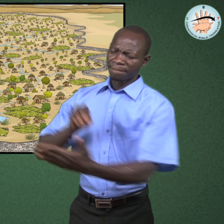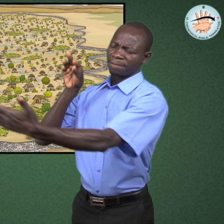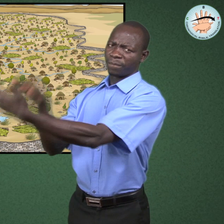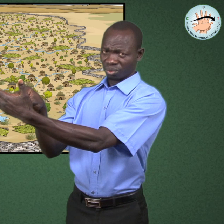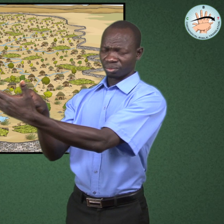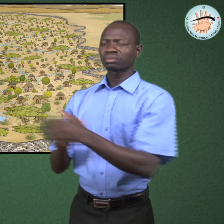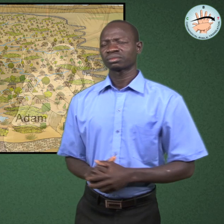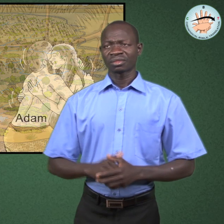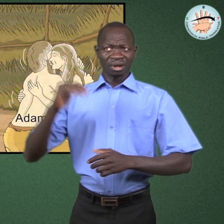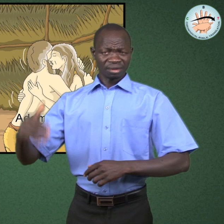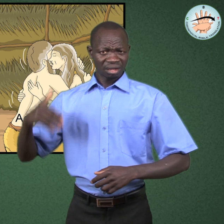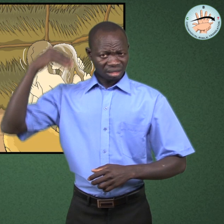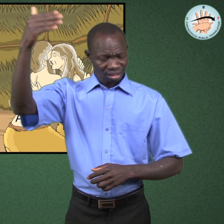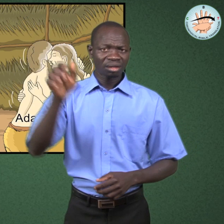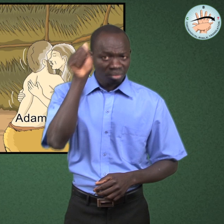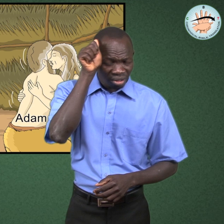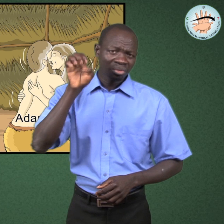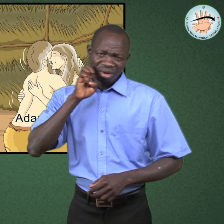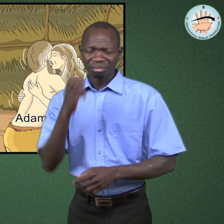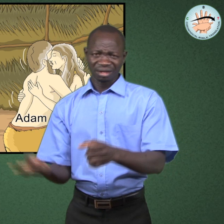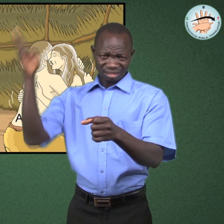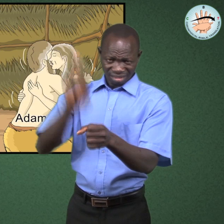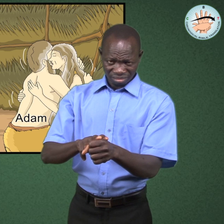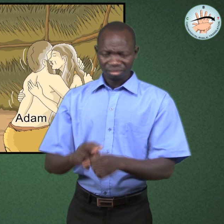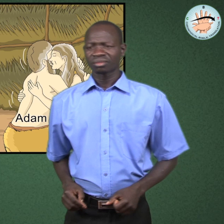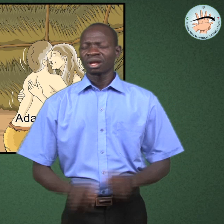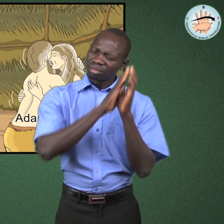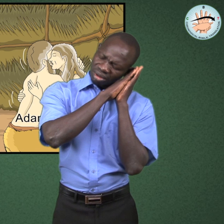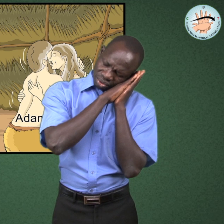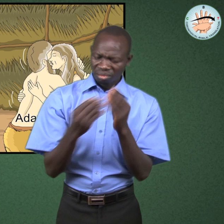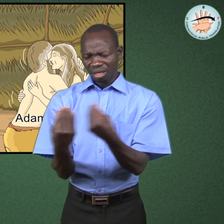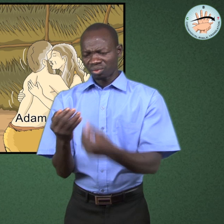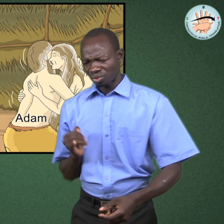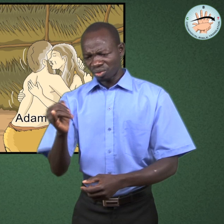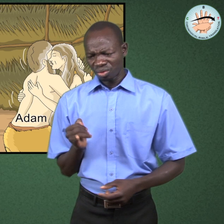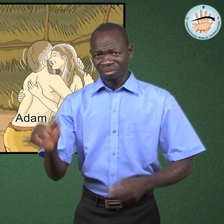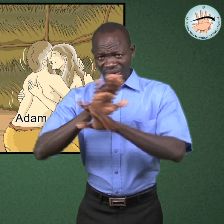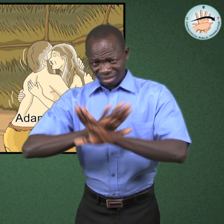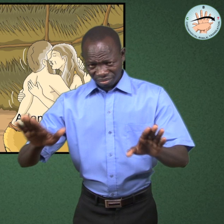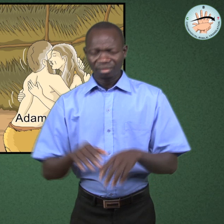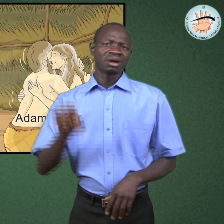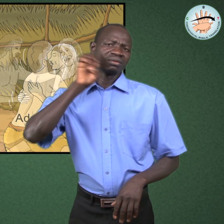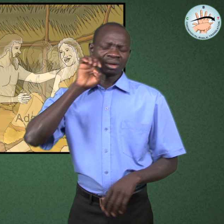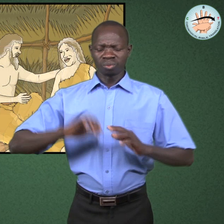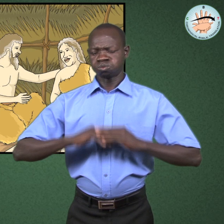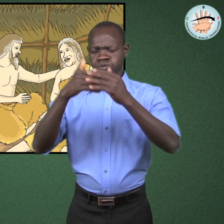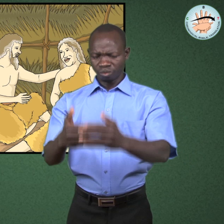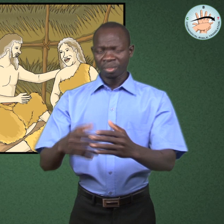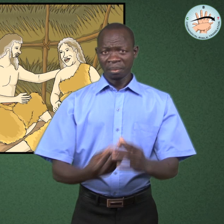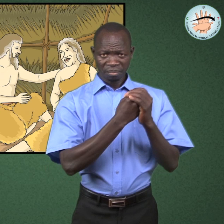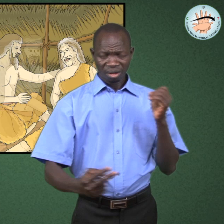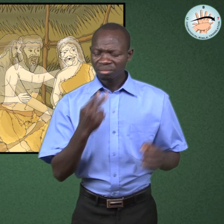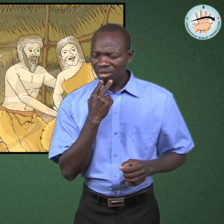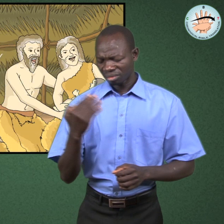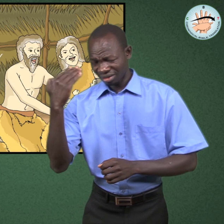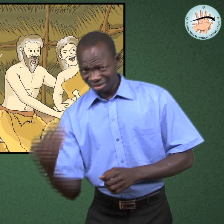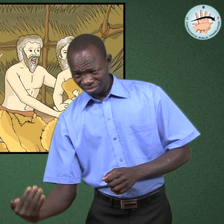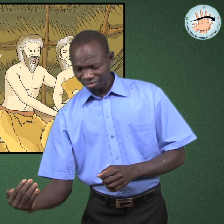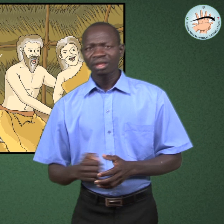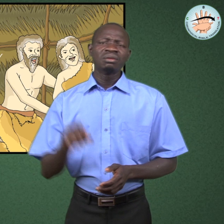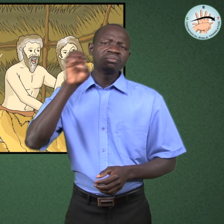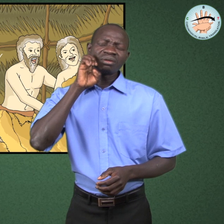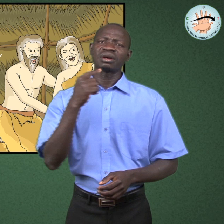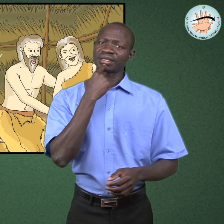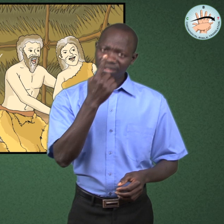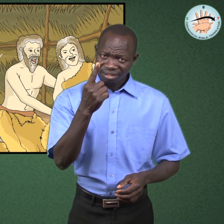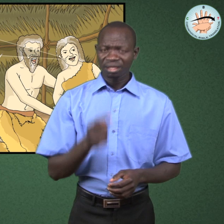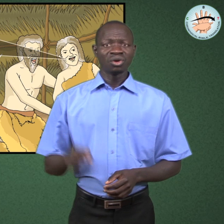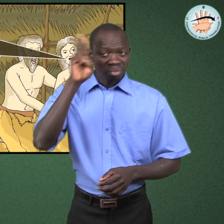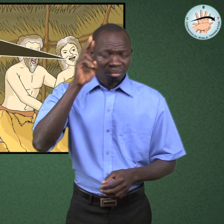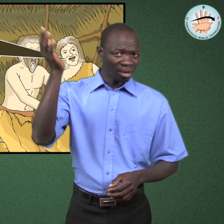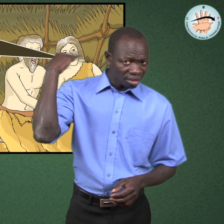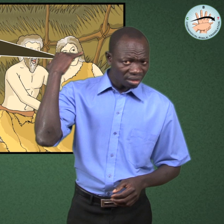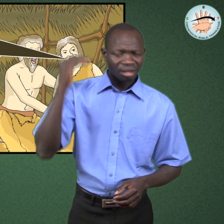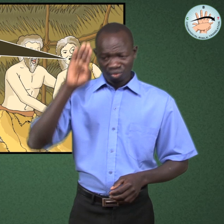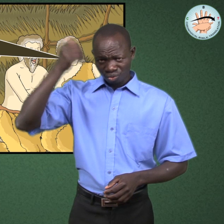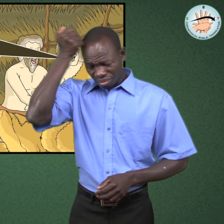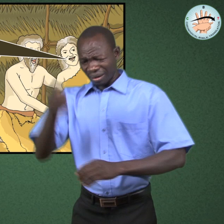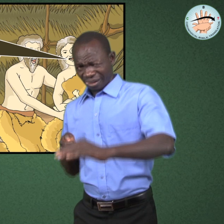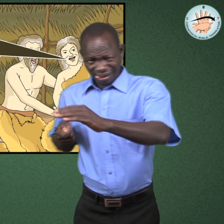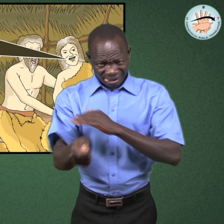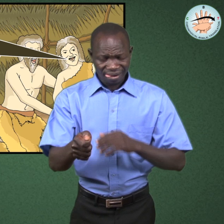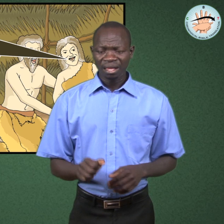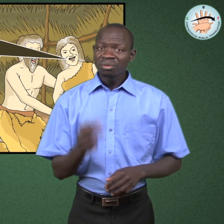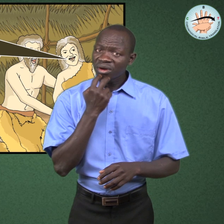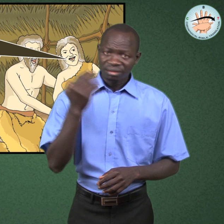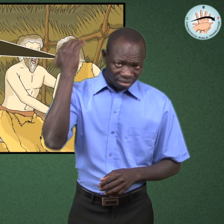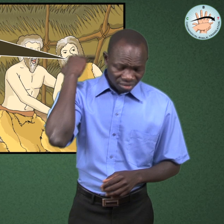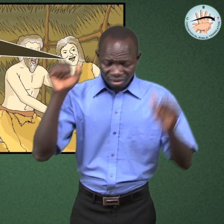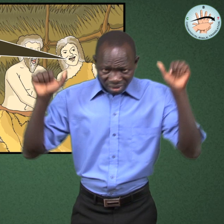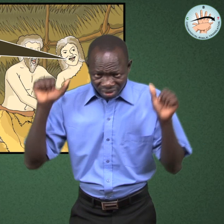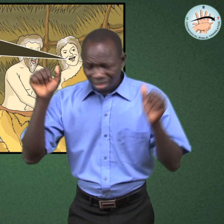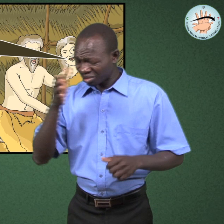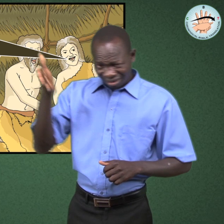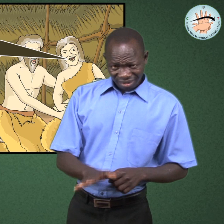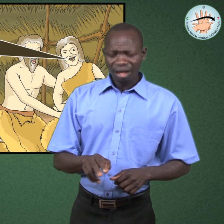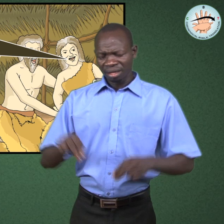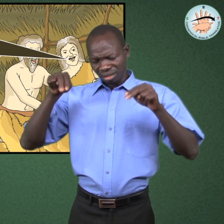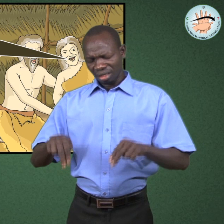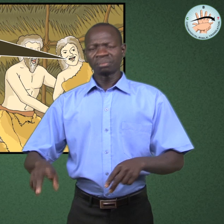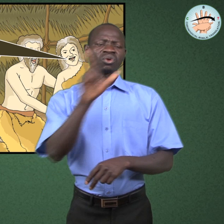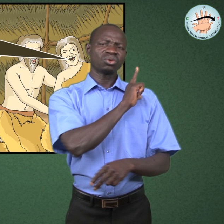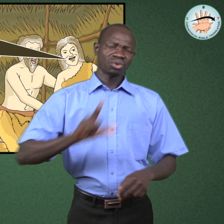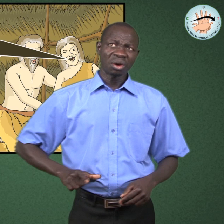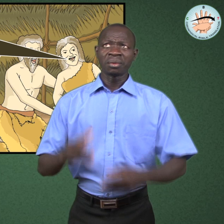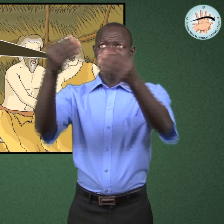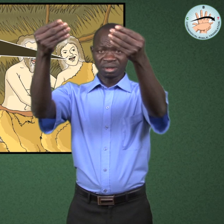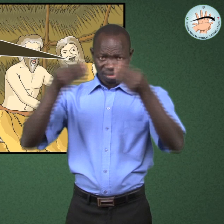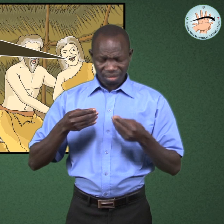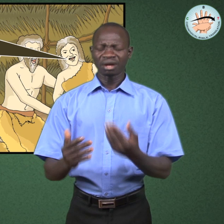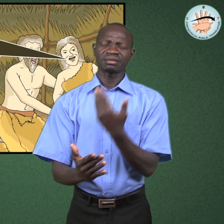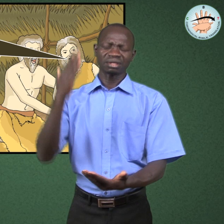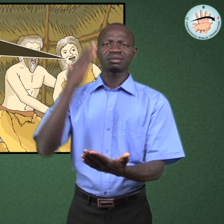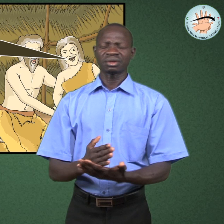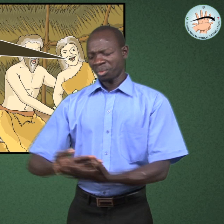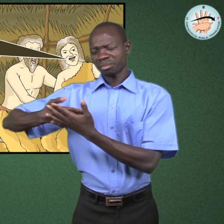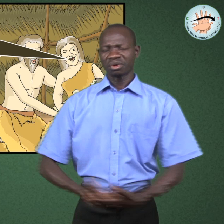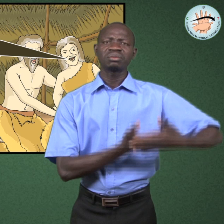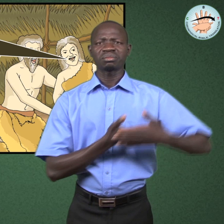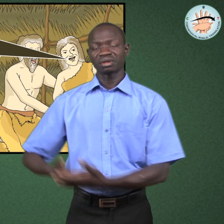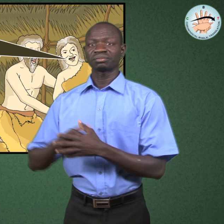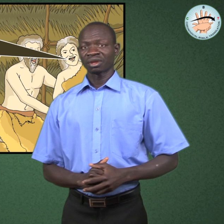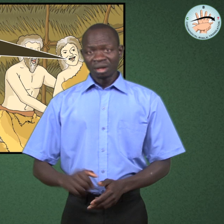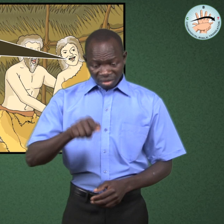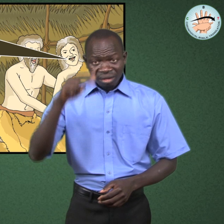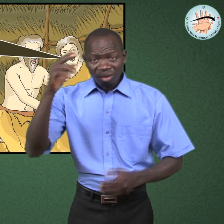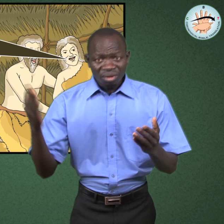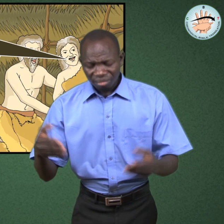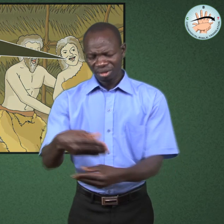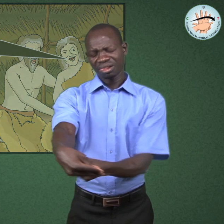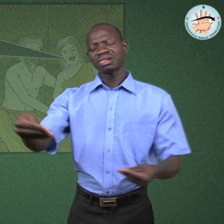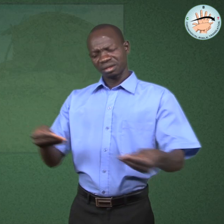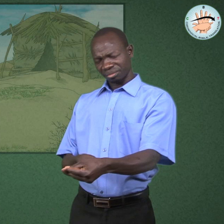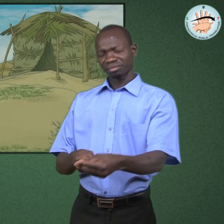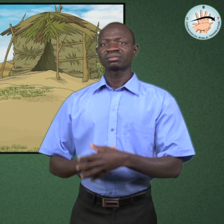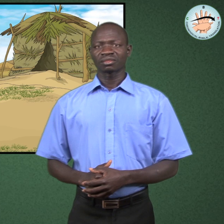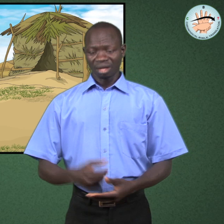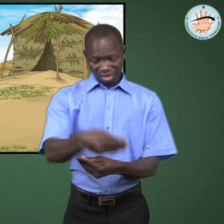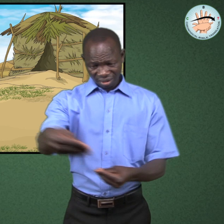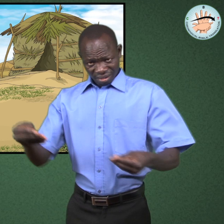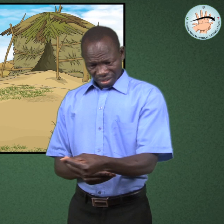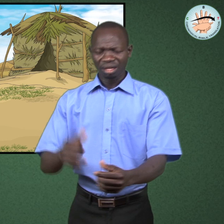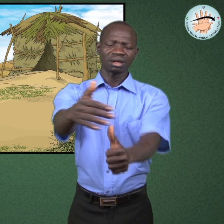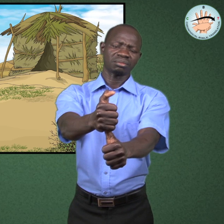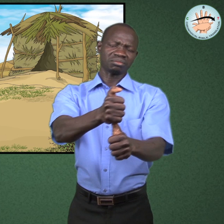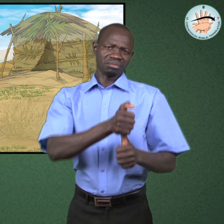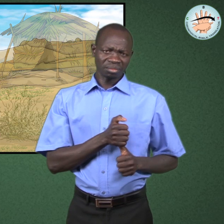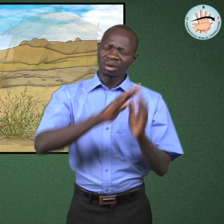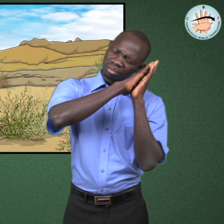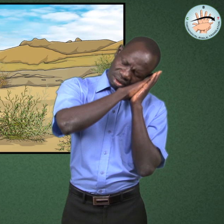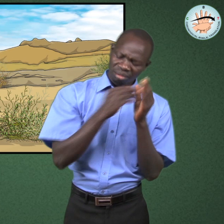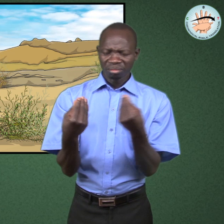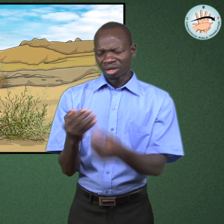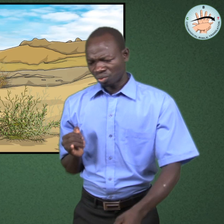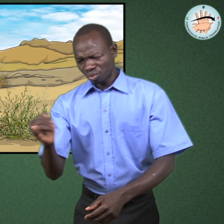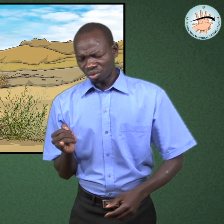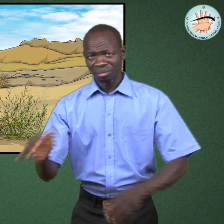And Adam again had relations with his wife, and she gave birth to a son and named him Seth, saying, “God has granted me another seed in place of Abel, since Cain killed him.”